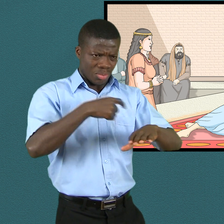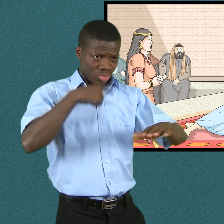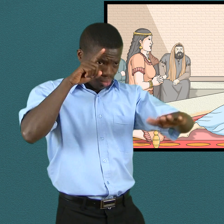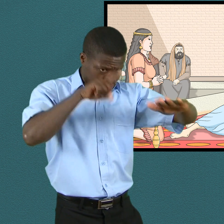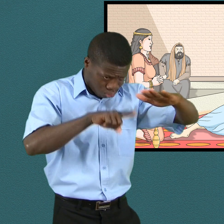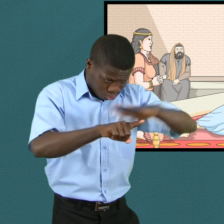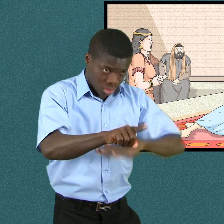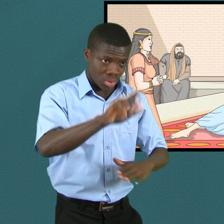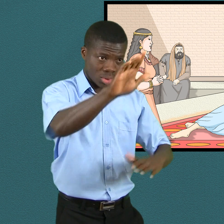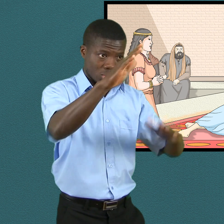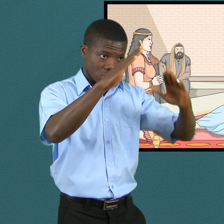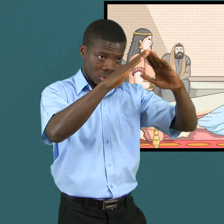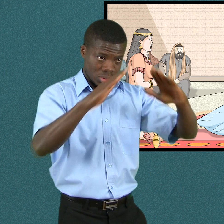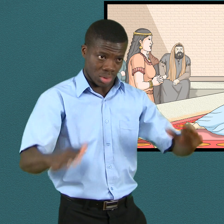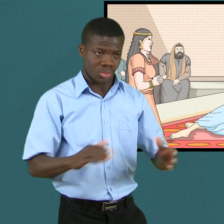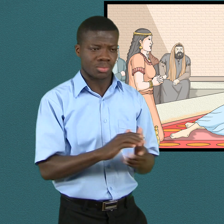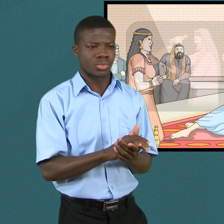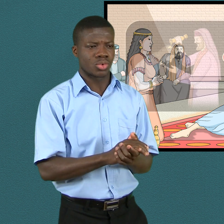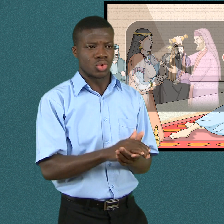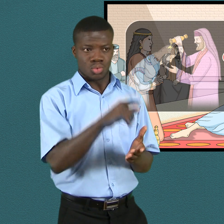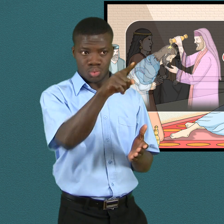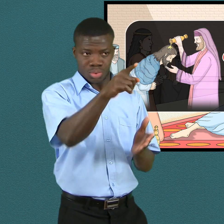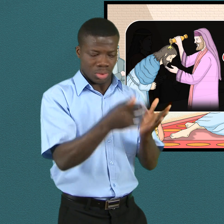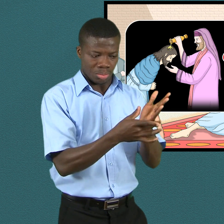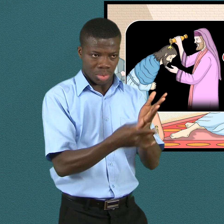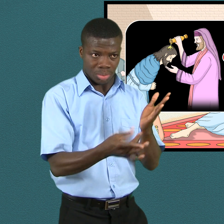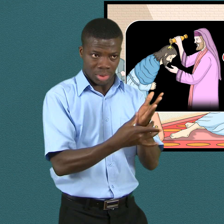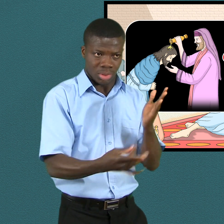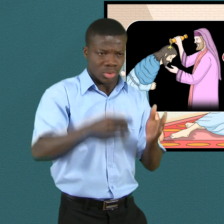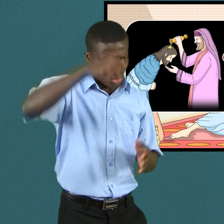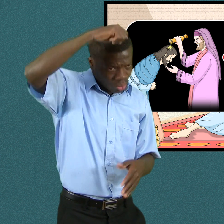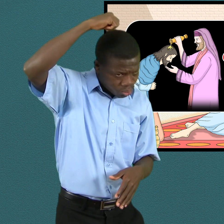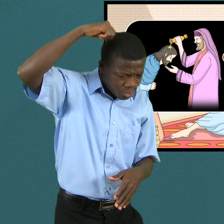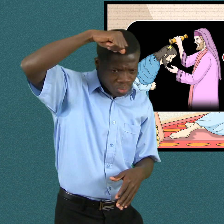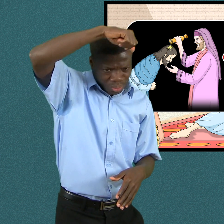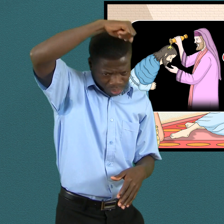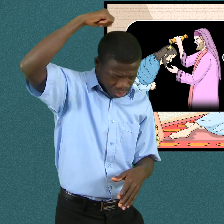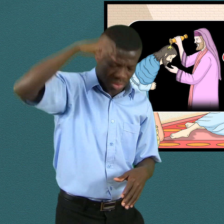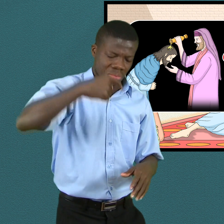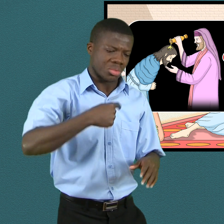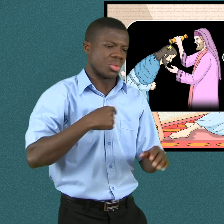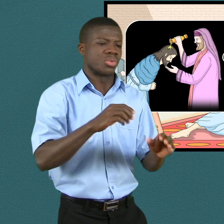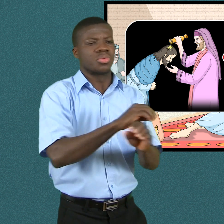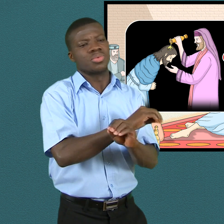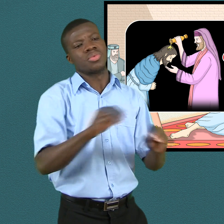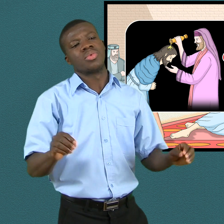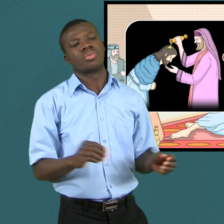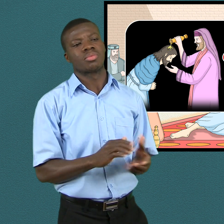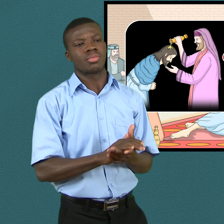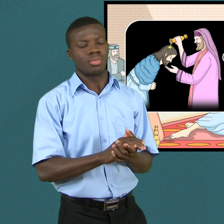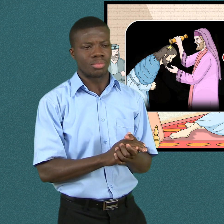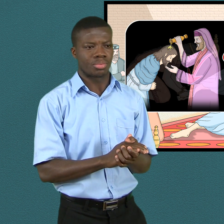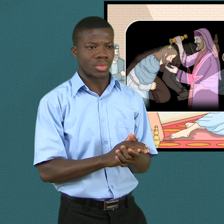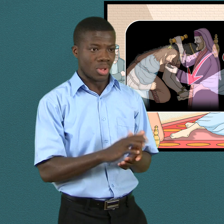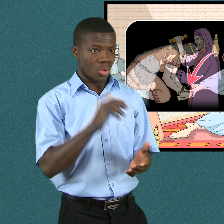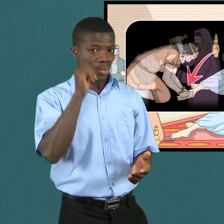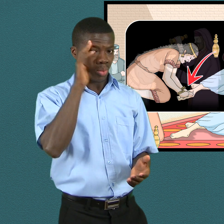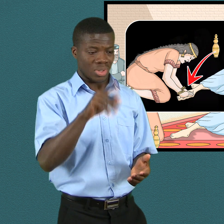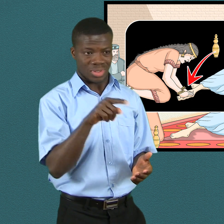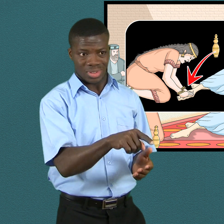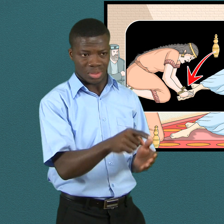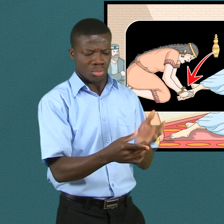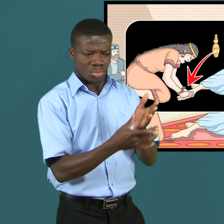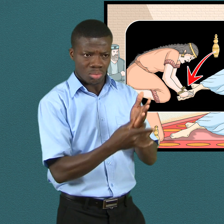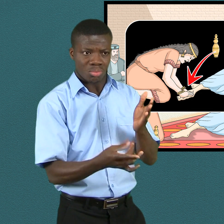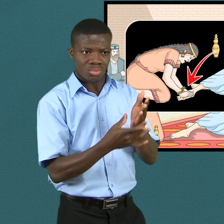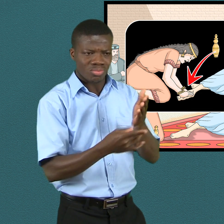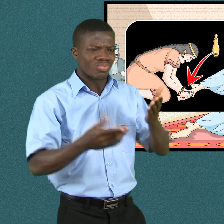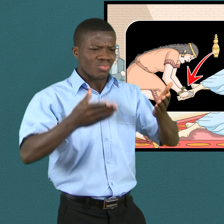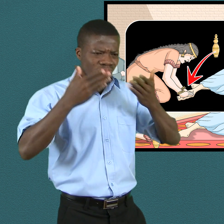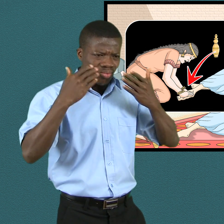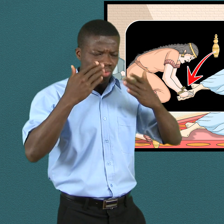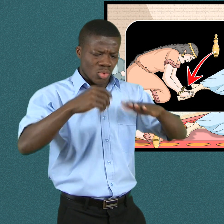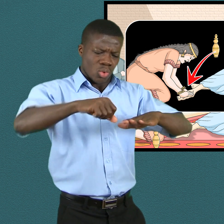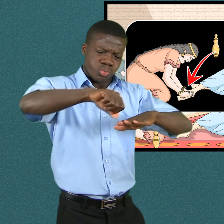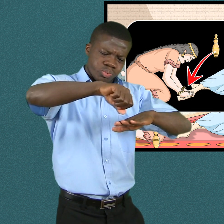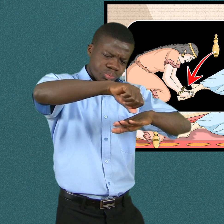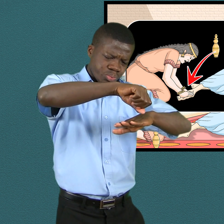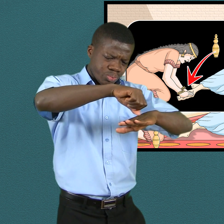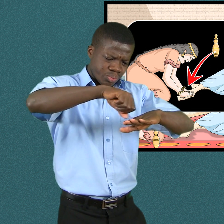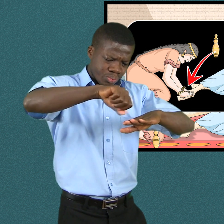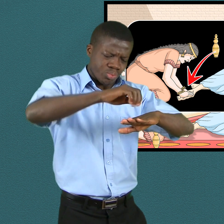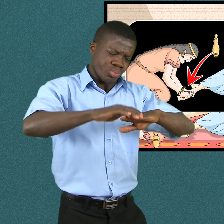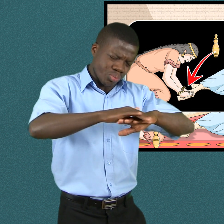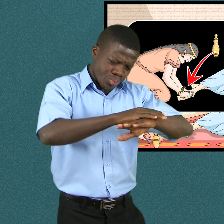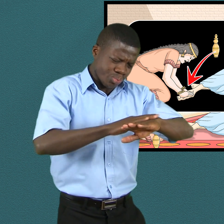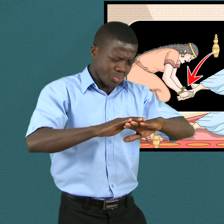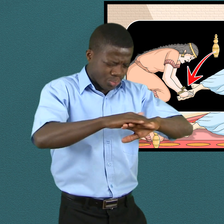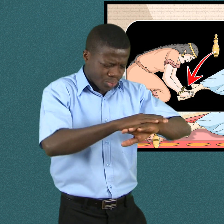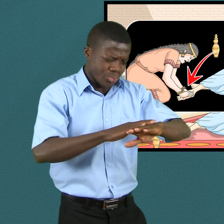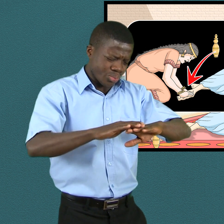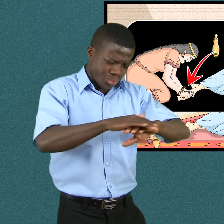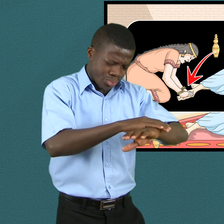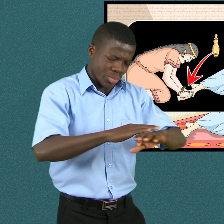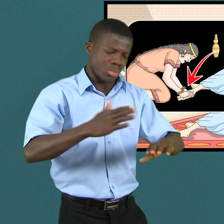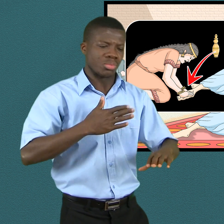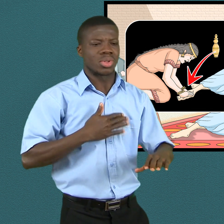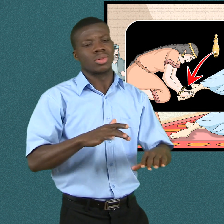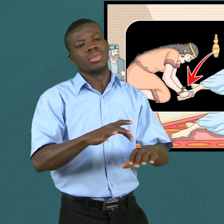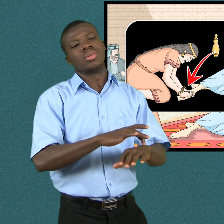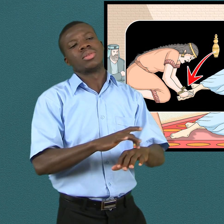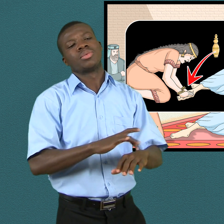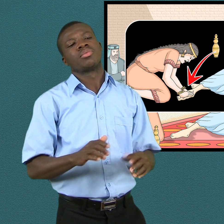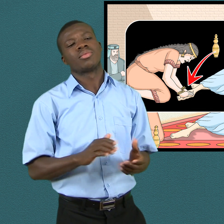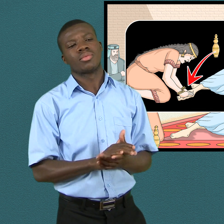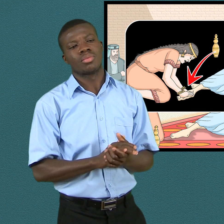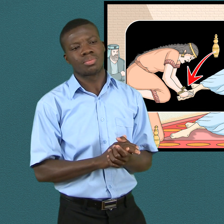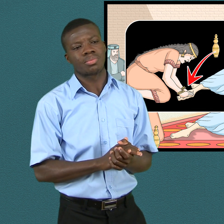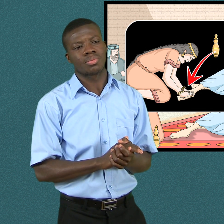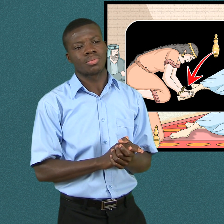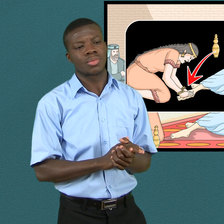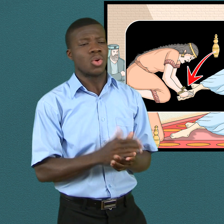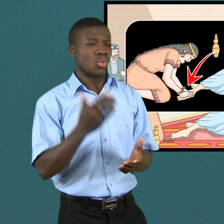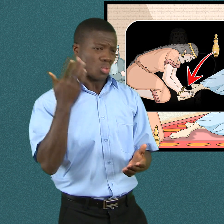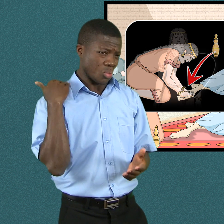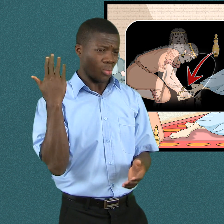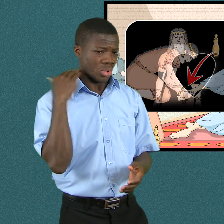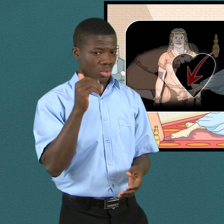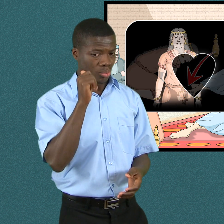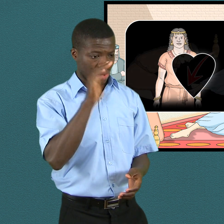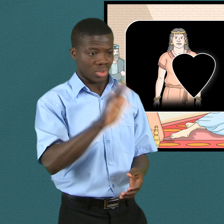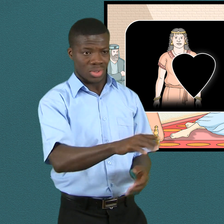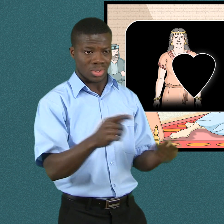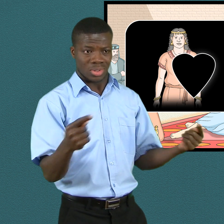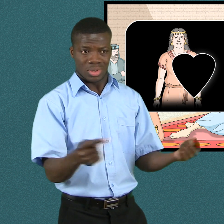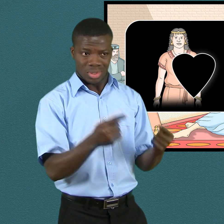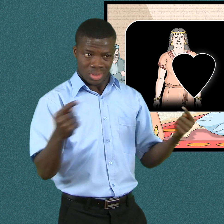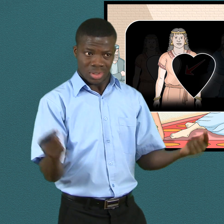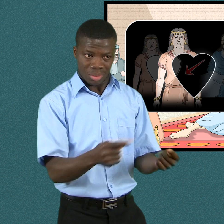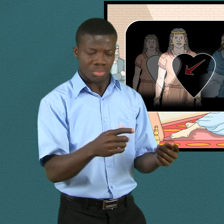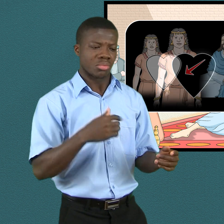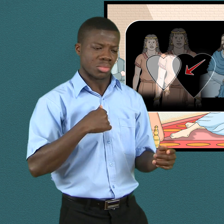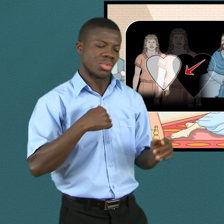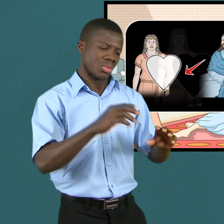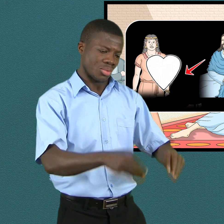You did not anoint My head with oil, but she has anointed My feet with perfume.